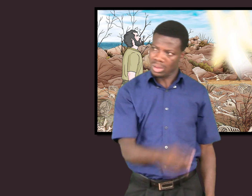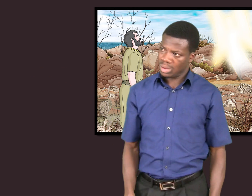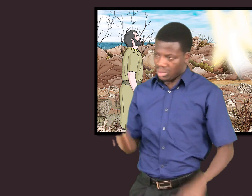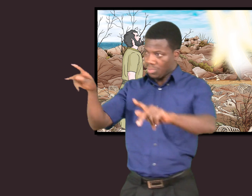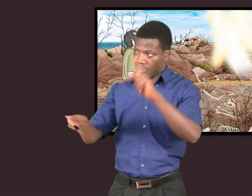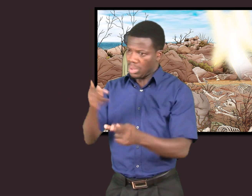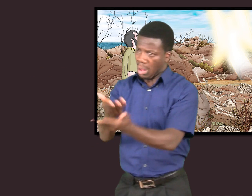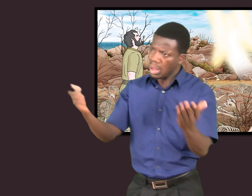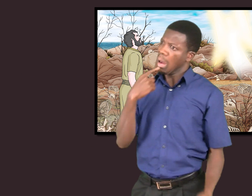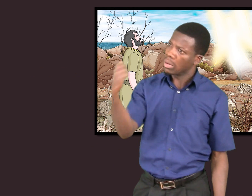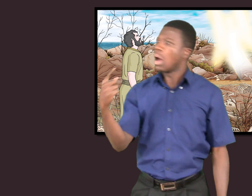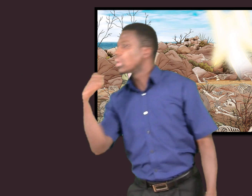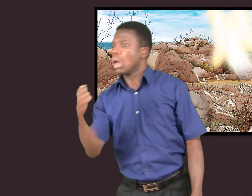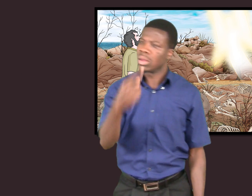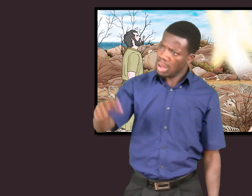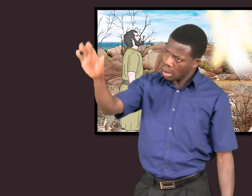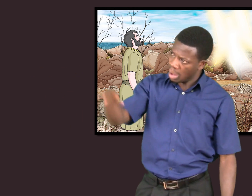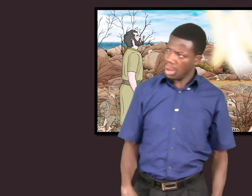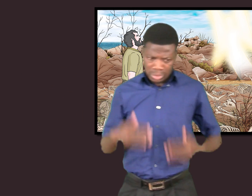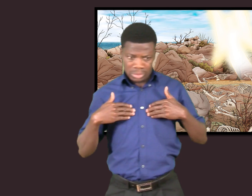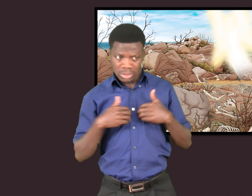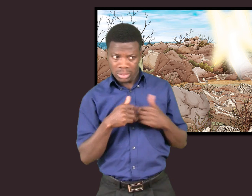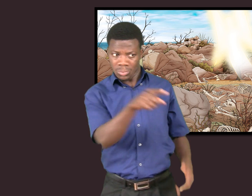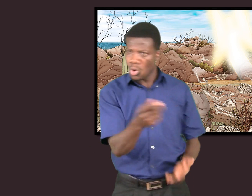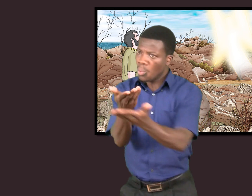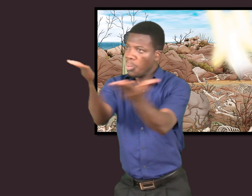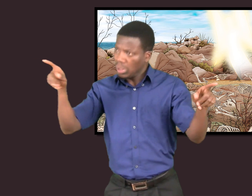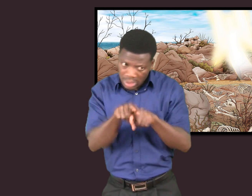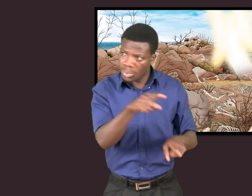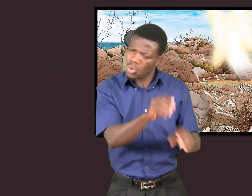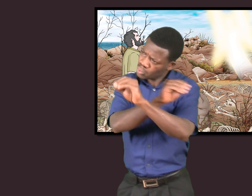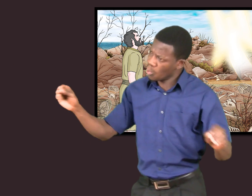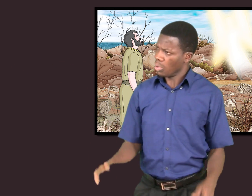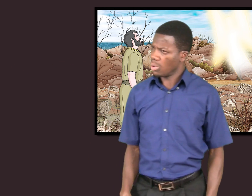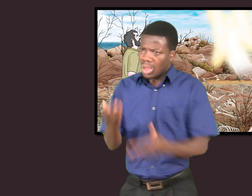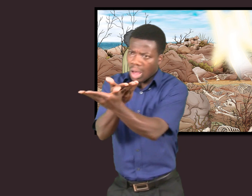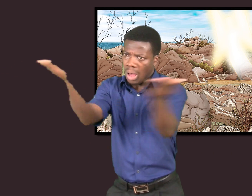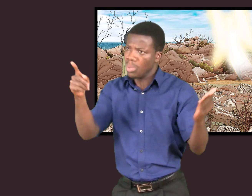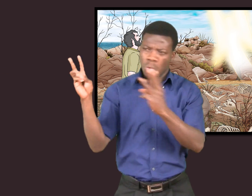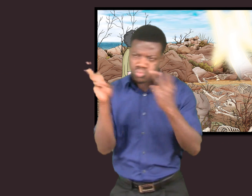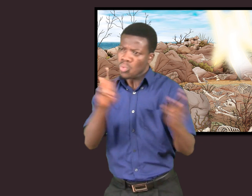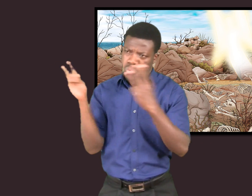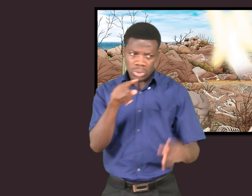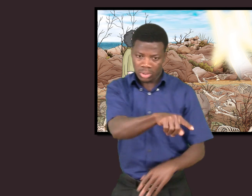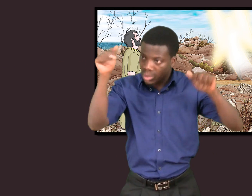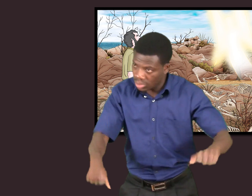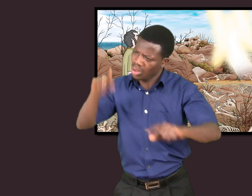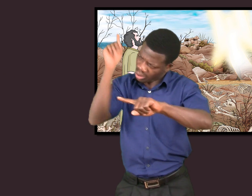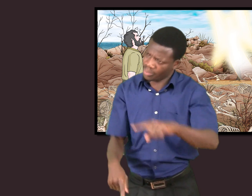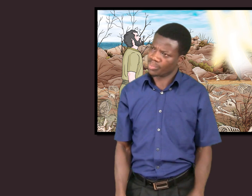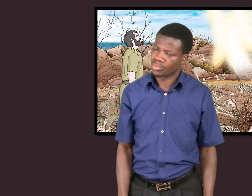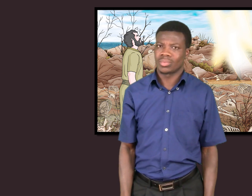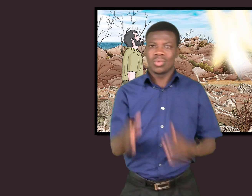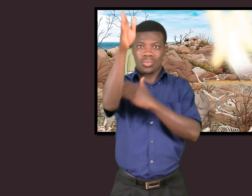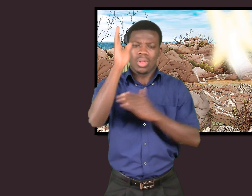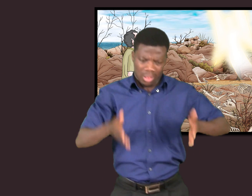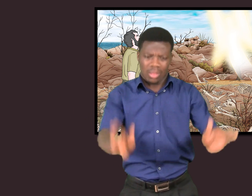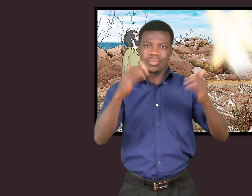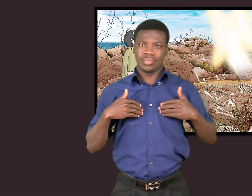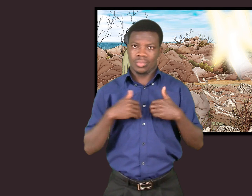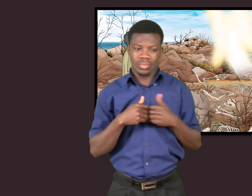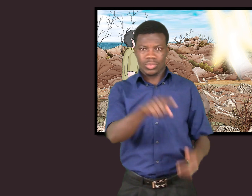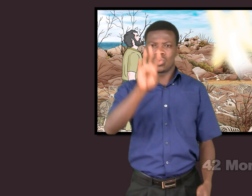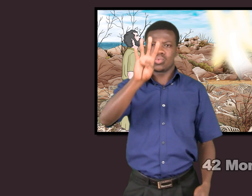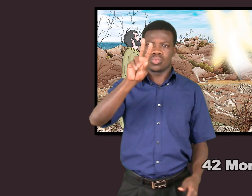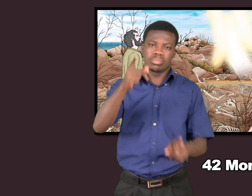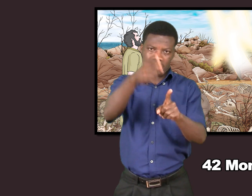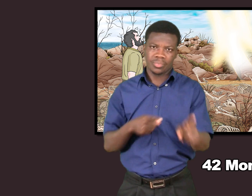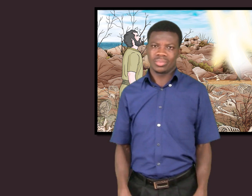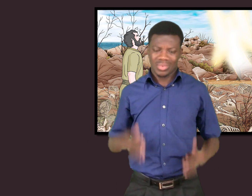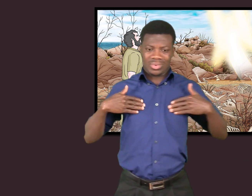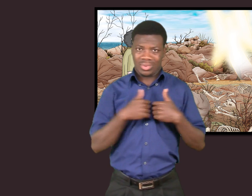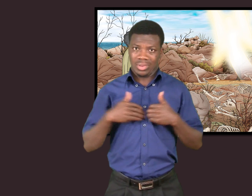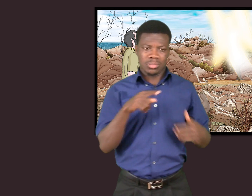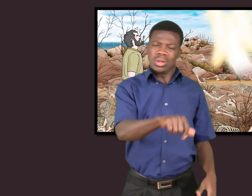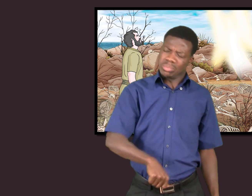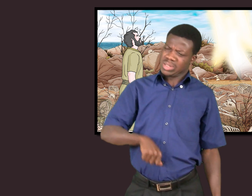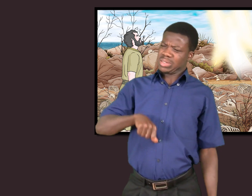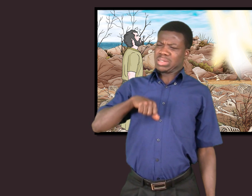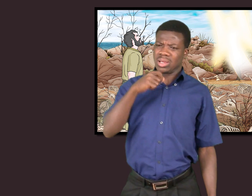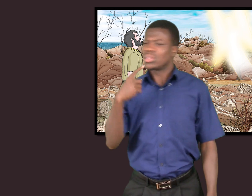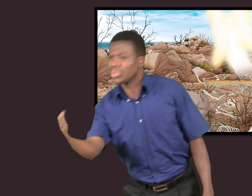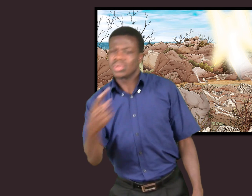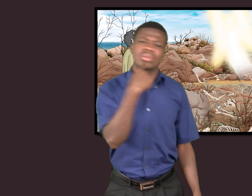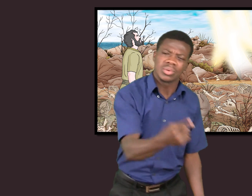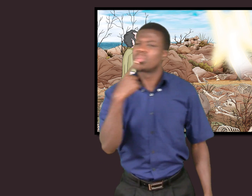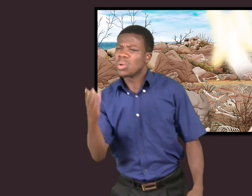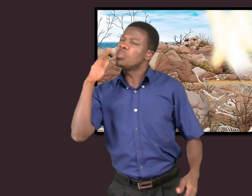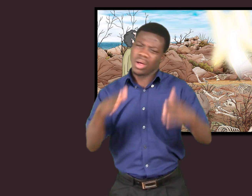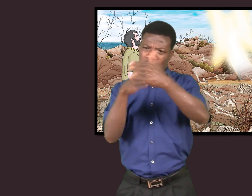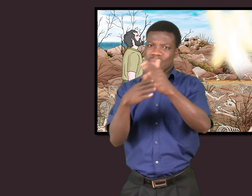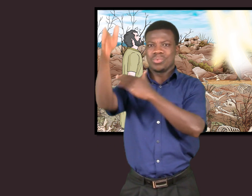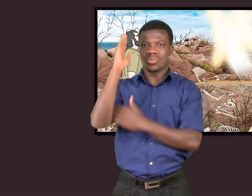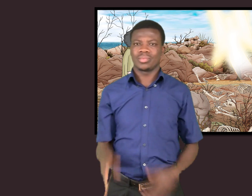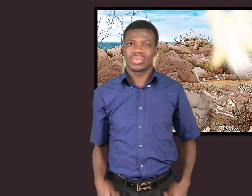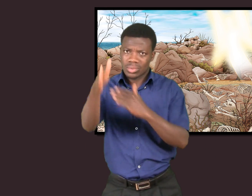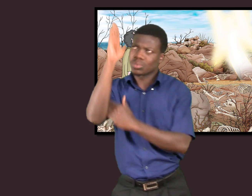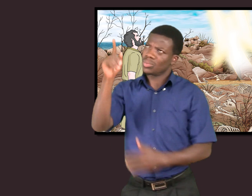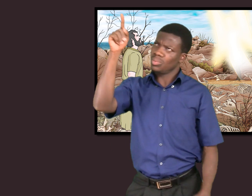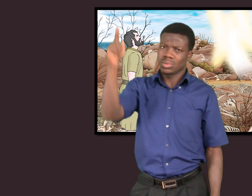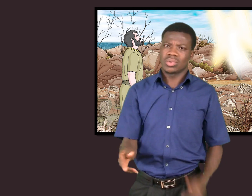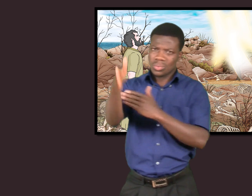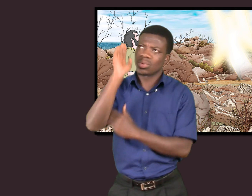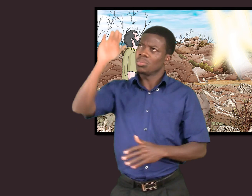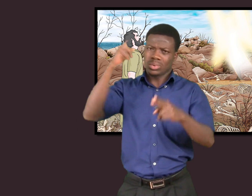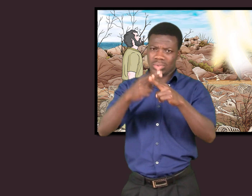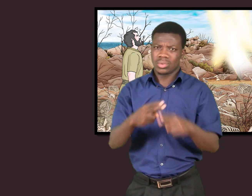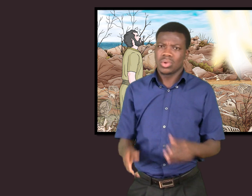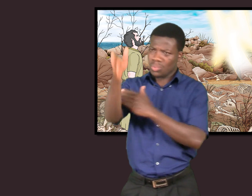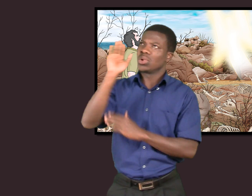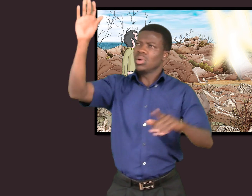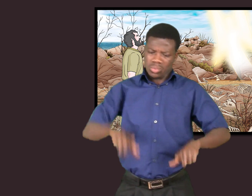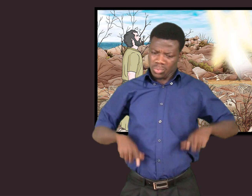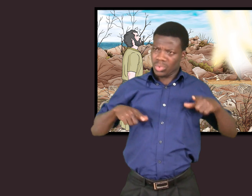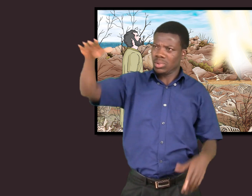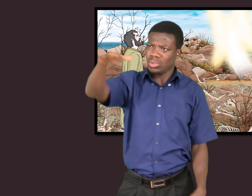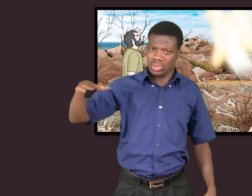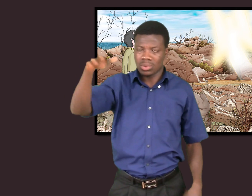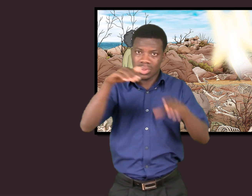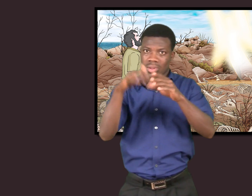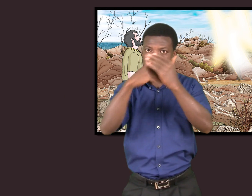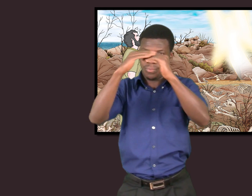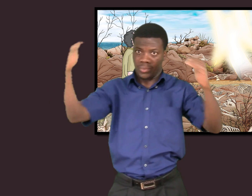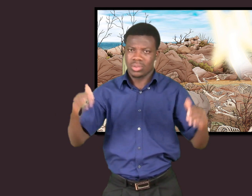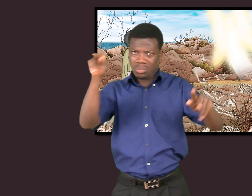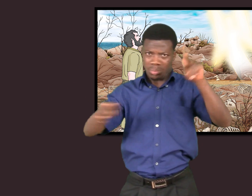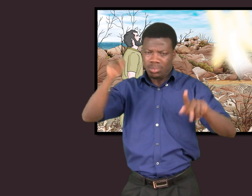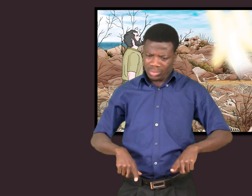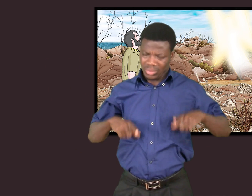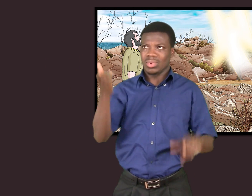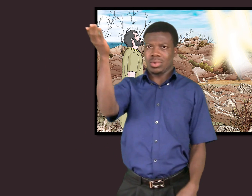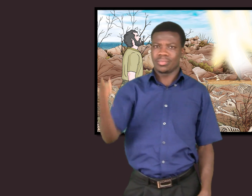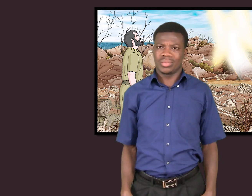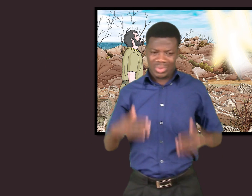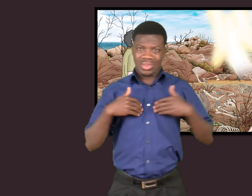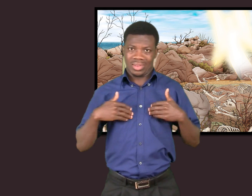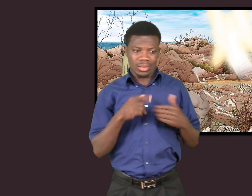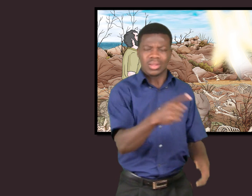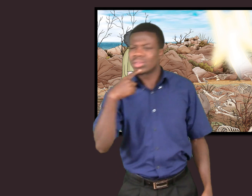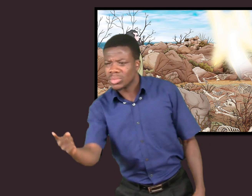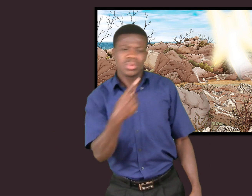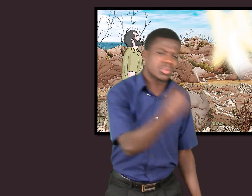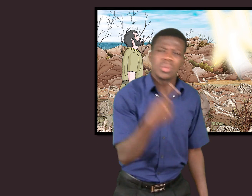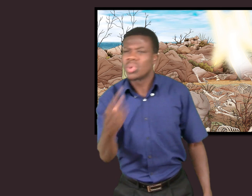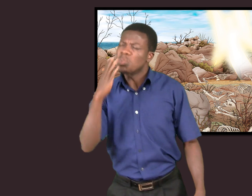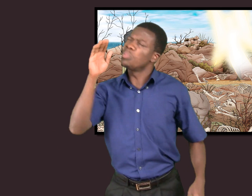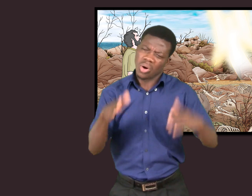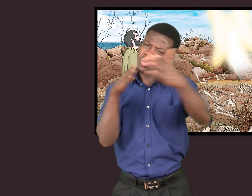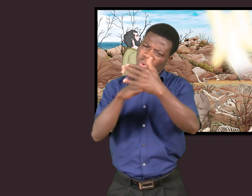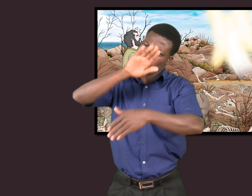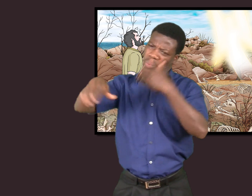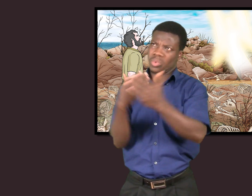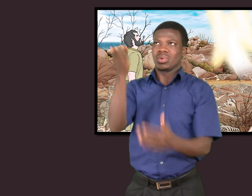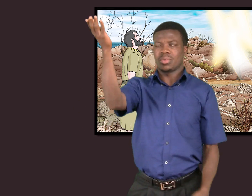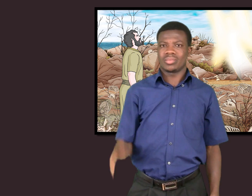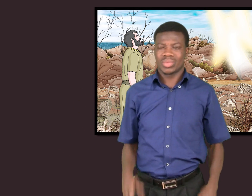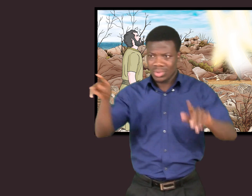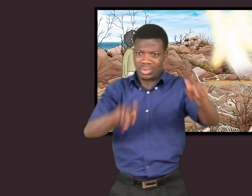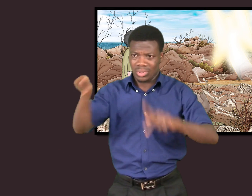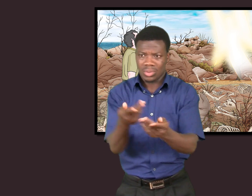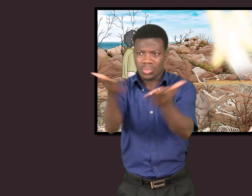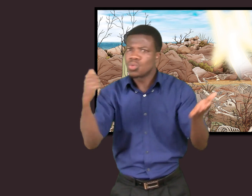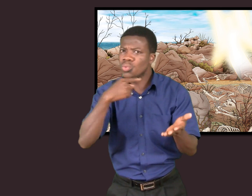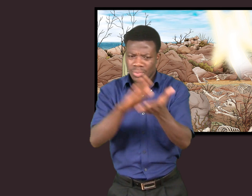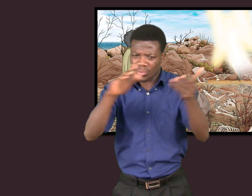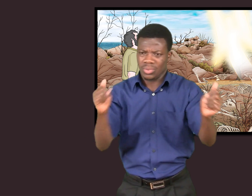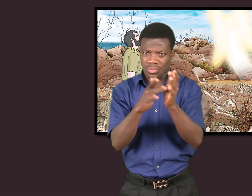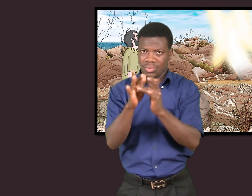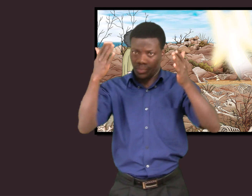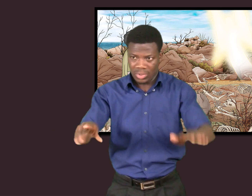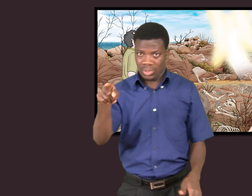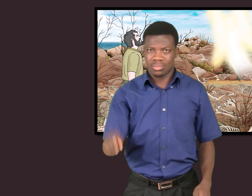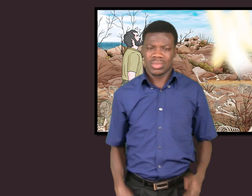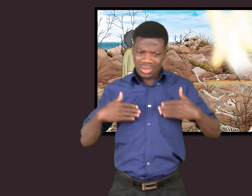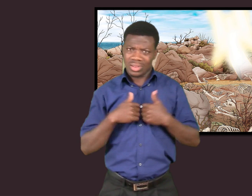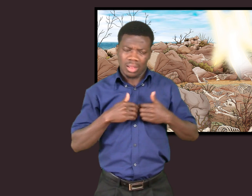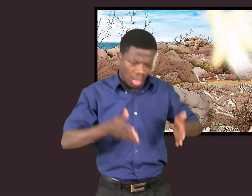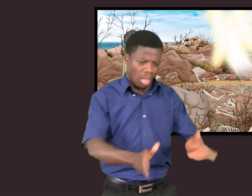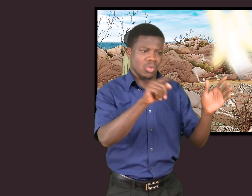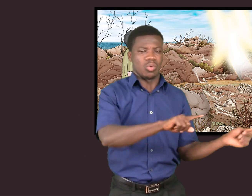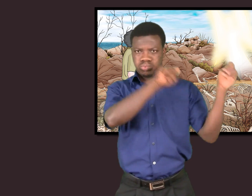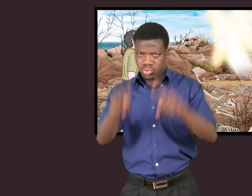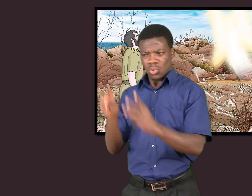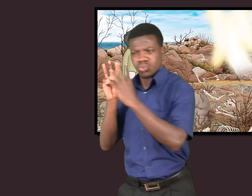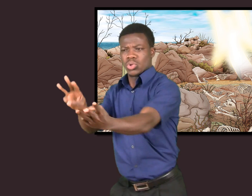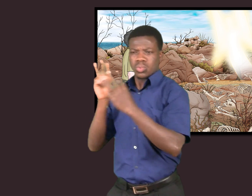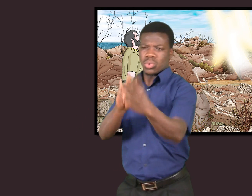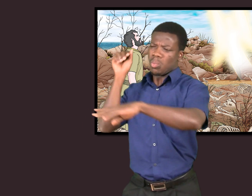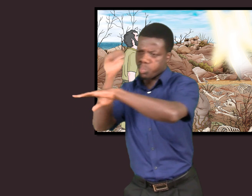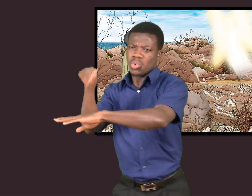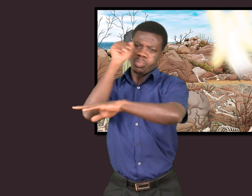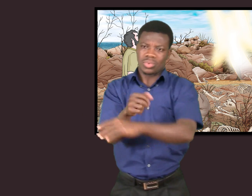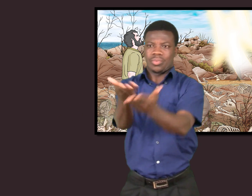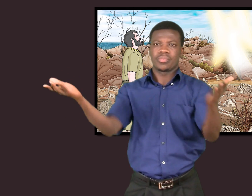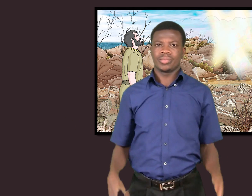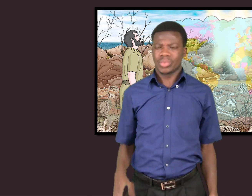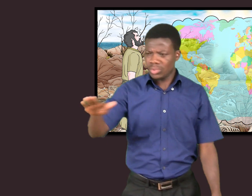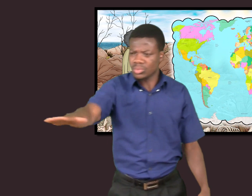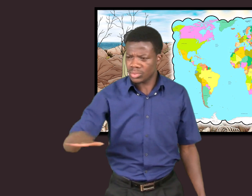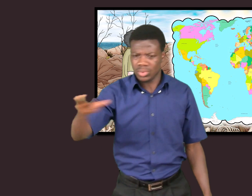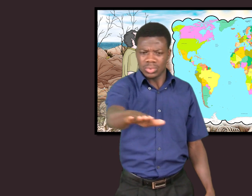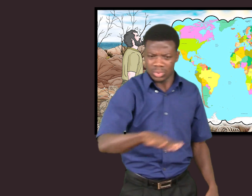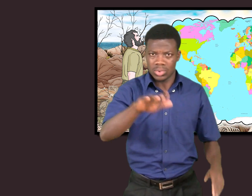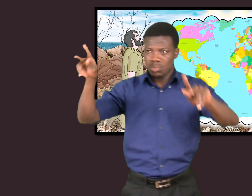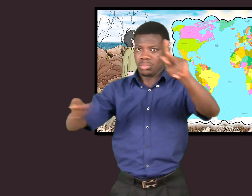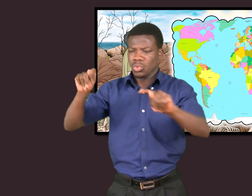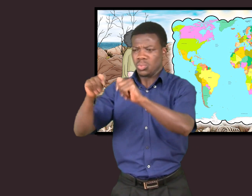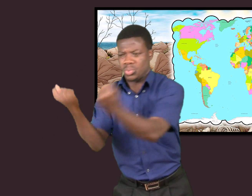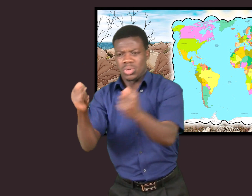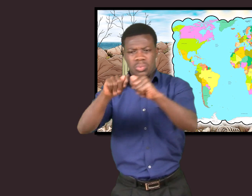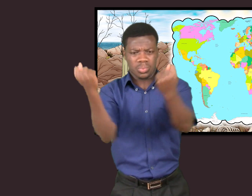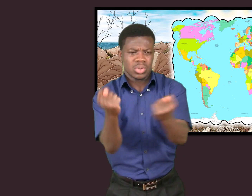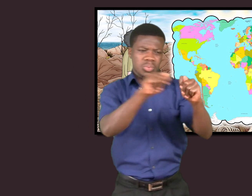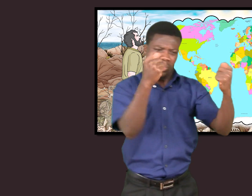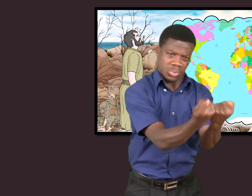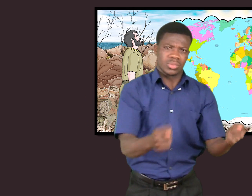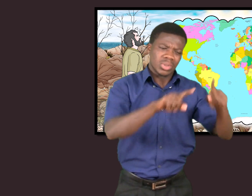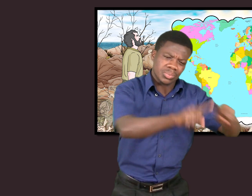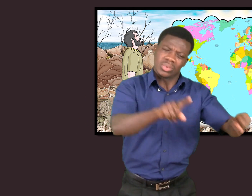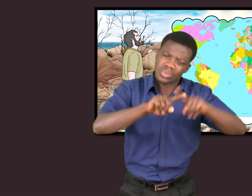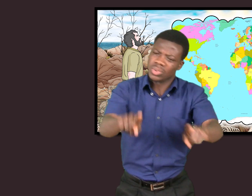The beast was given a mouth to speak arrogant and blasphemous words, and authority to act for 42 months. And the beast opened its mouth to speak blasphemies against God and to slander His name and His tabernacle—those who dwell in heaven.